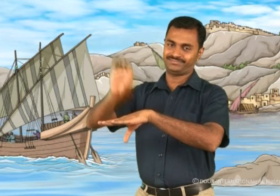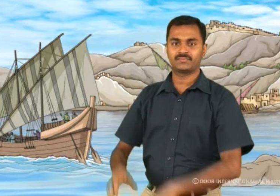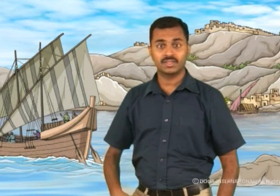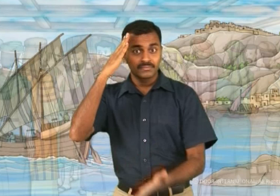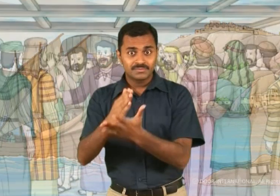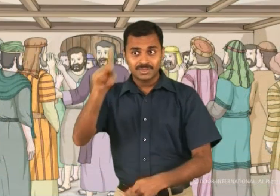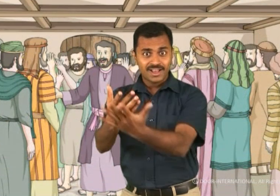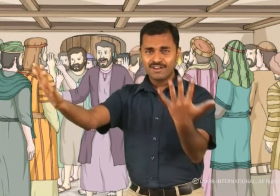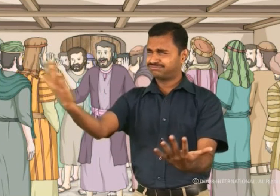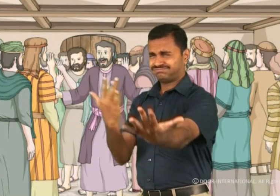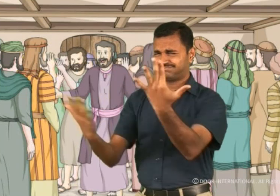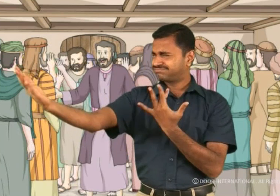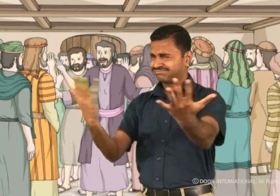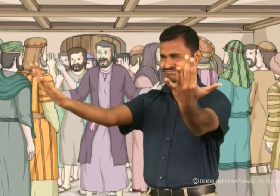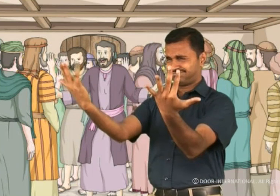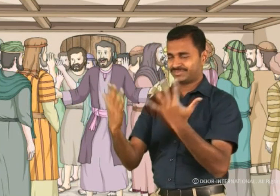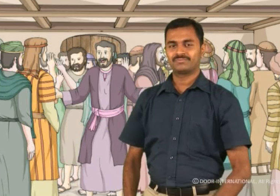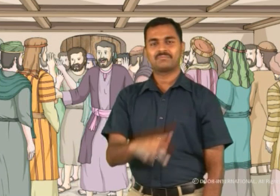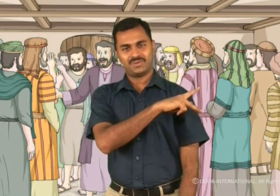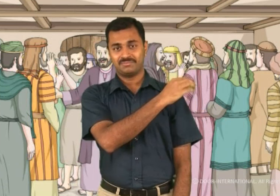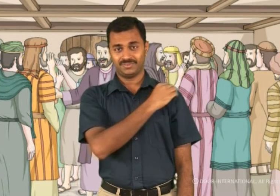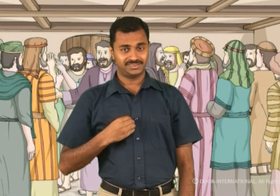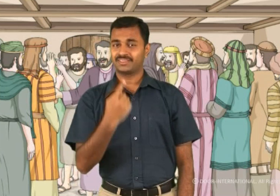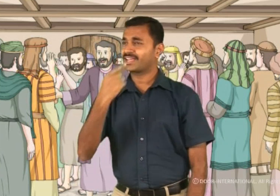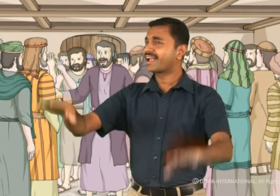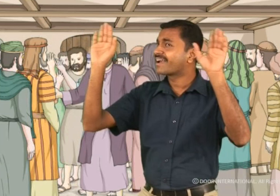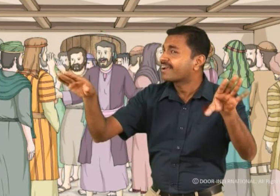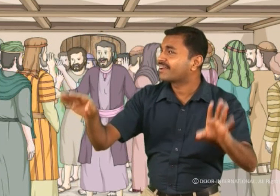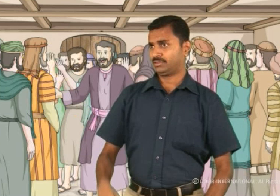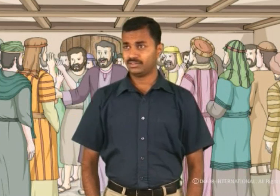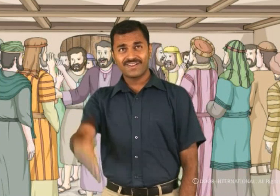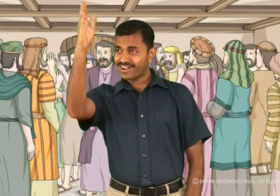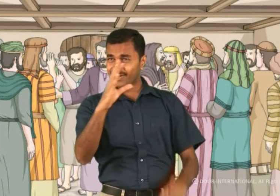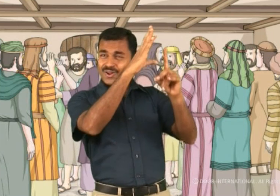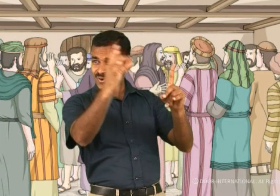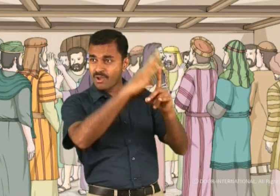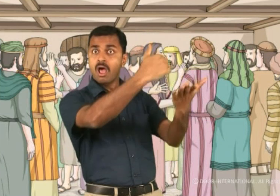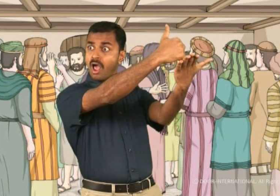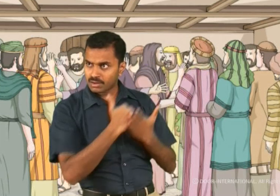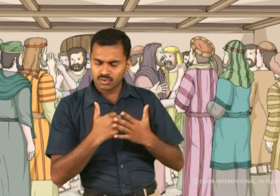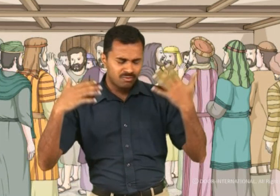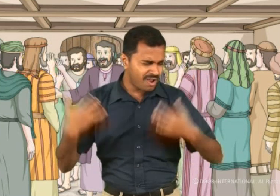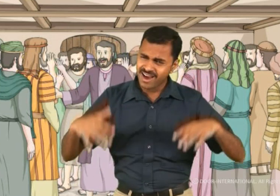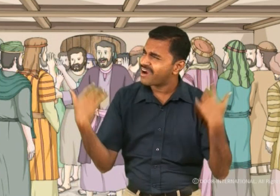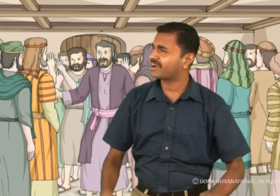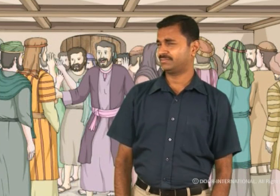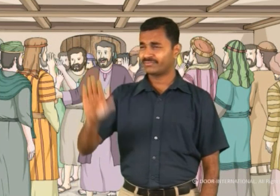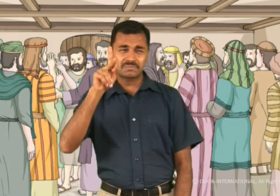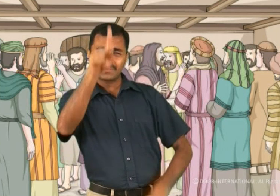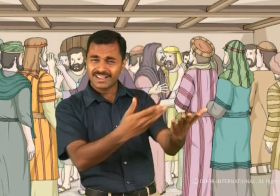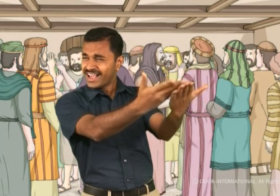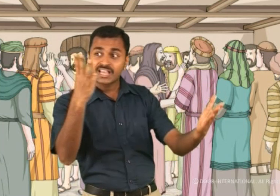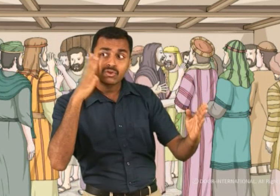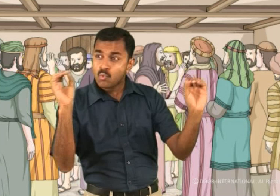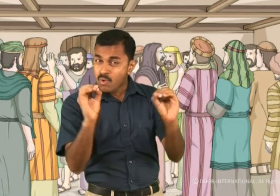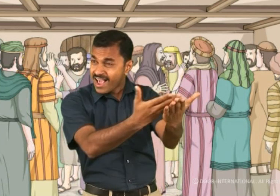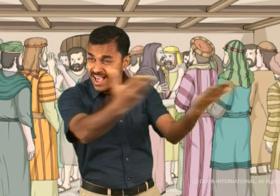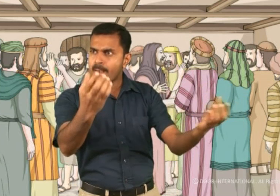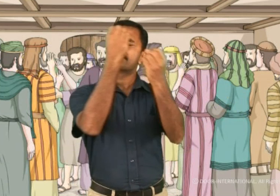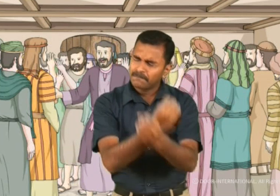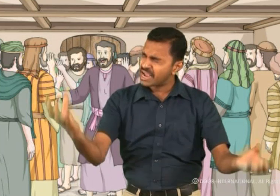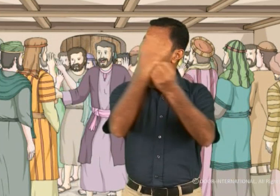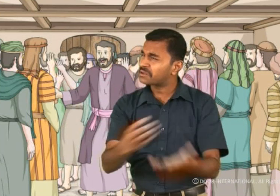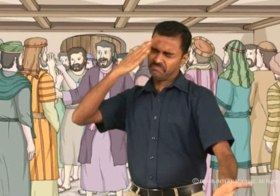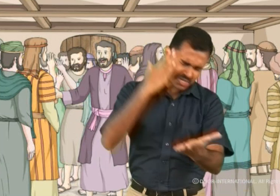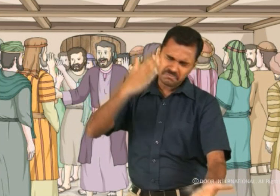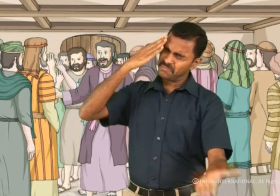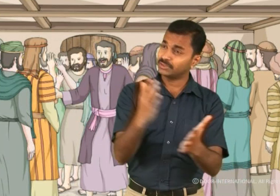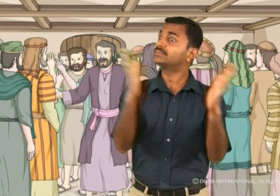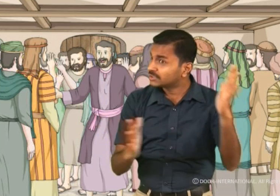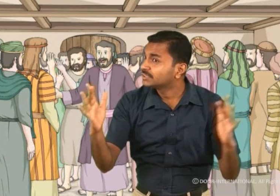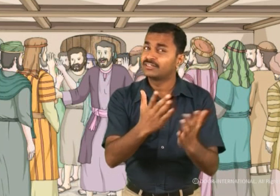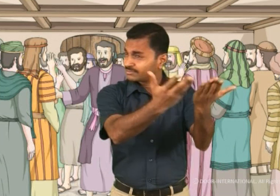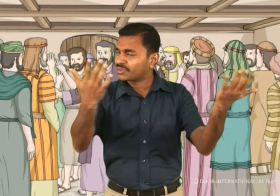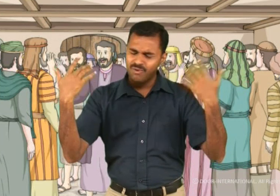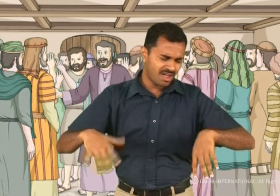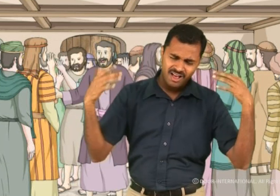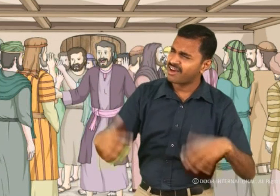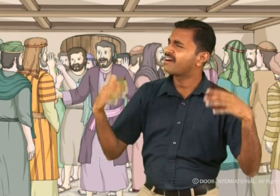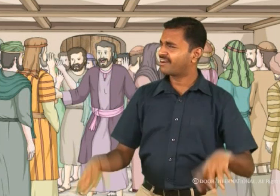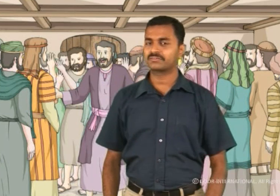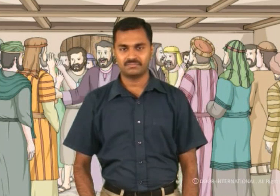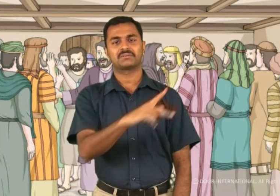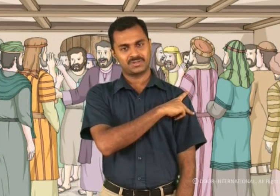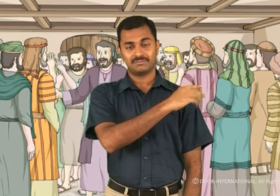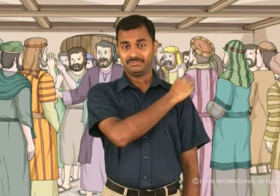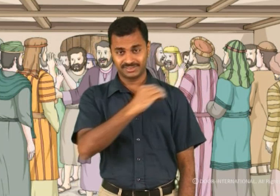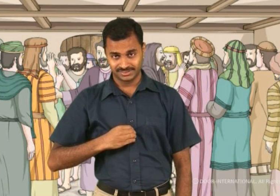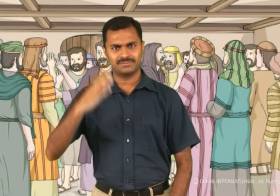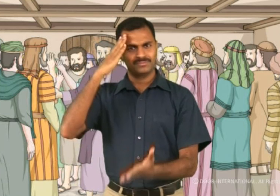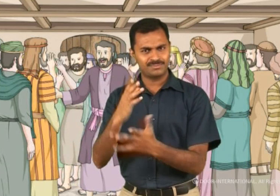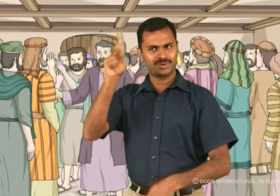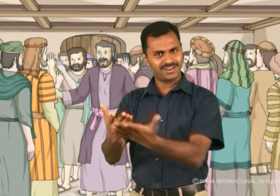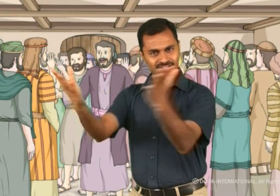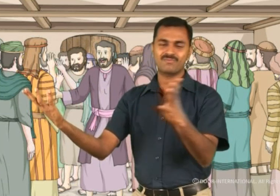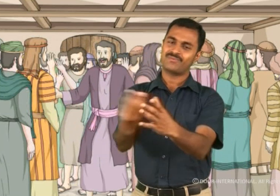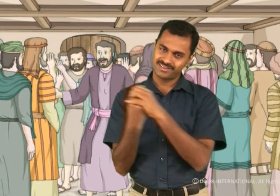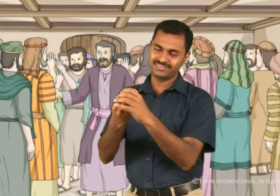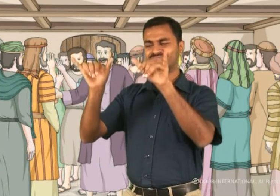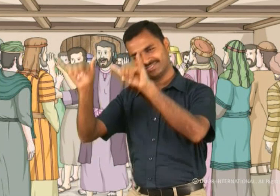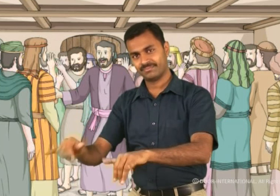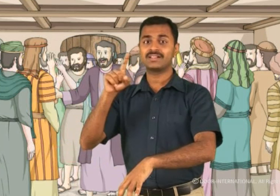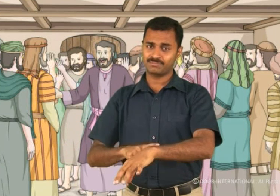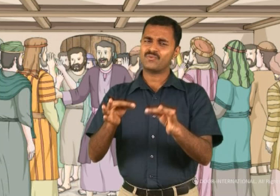When they arrived, they gathered the church together and reported all that God had done through them, and how He had opened the door of faith to the Gentiles.